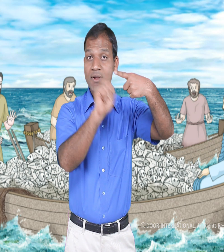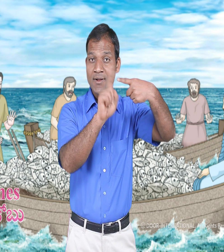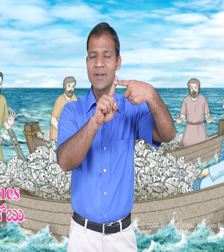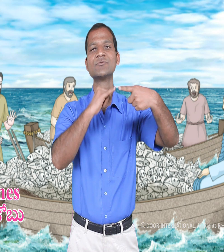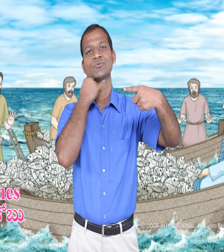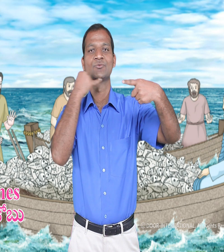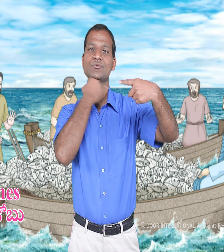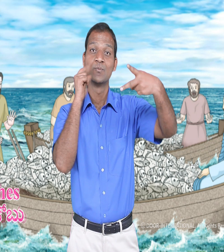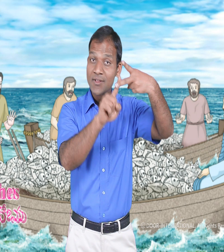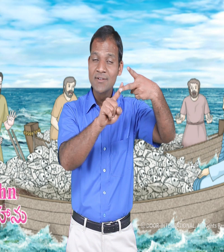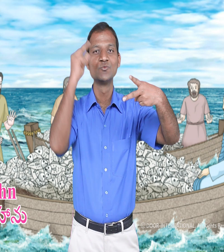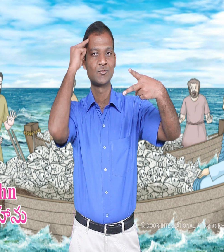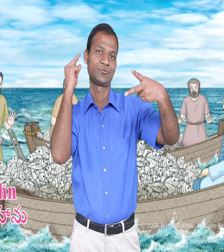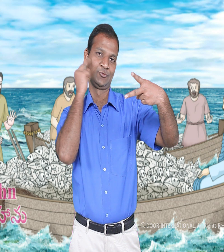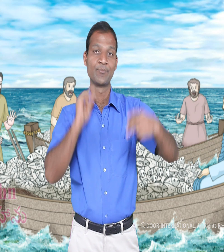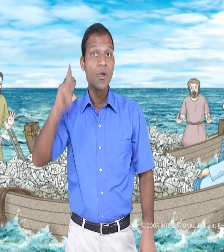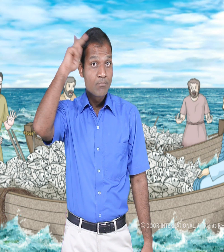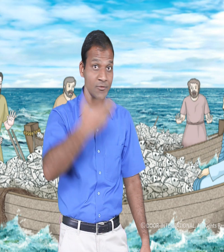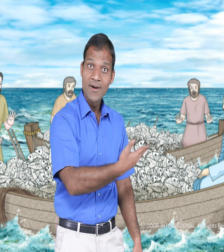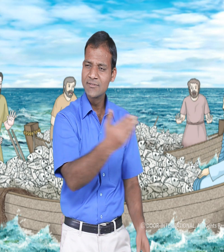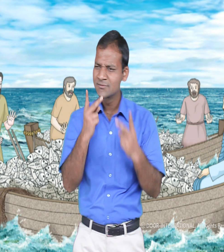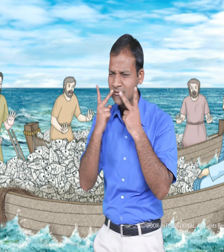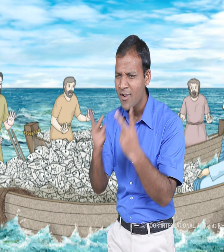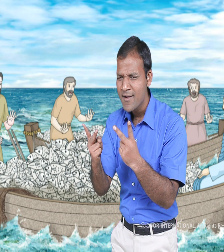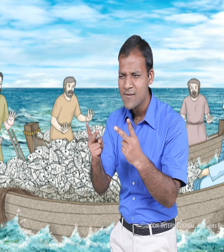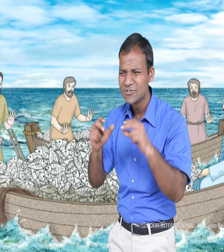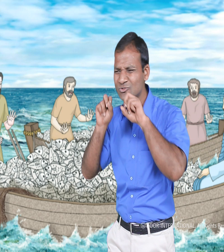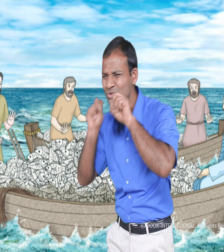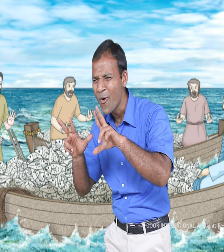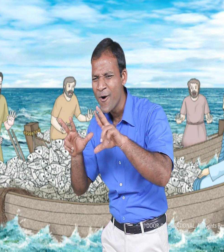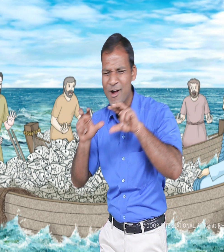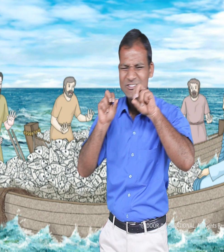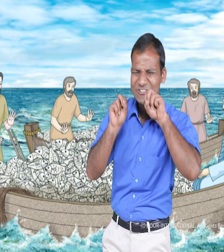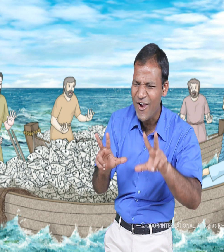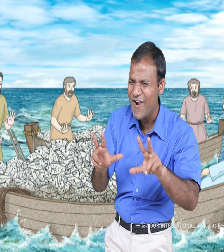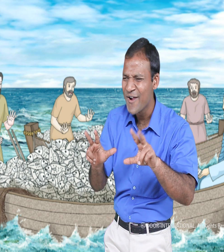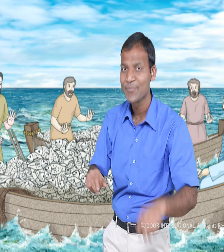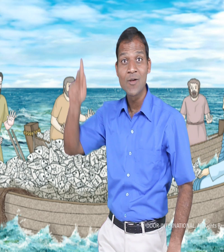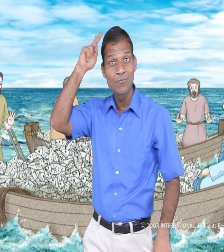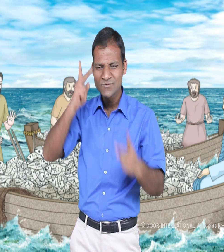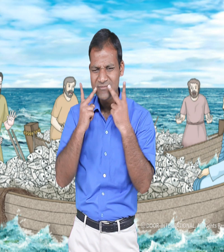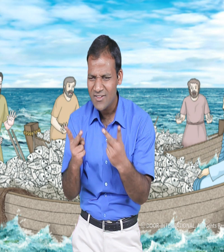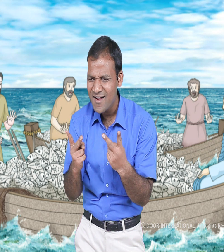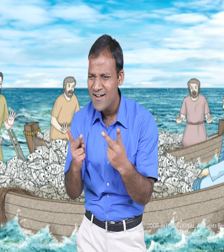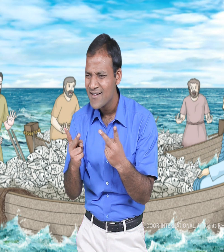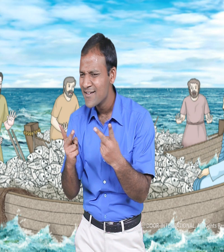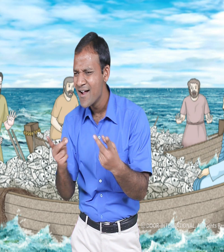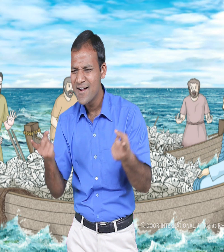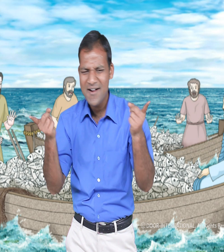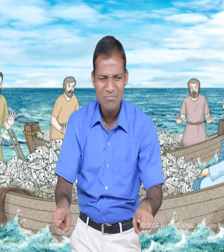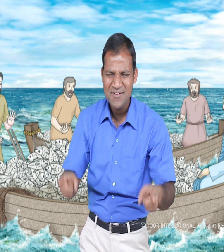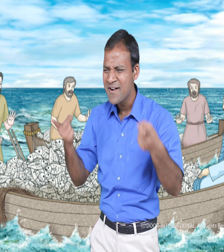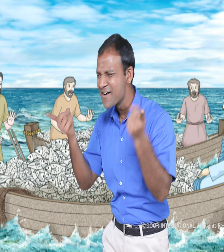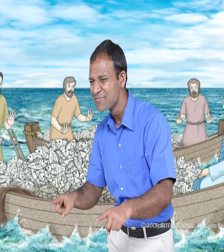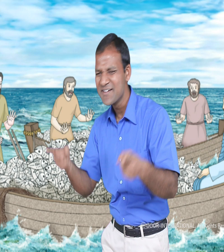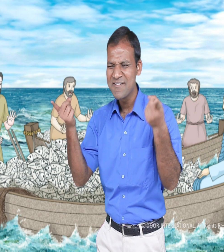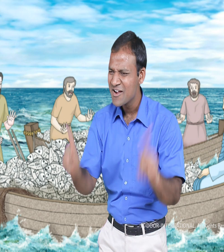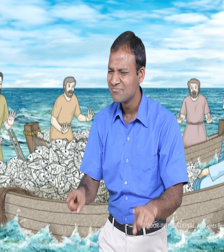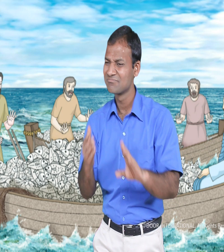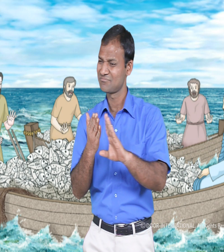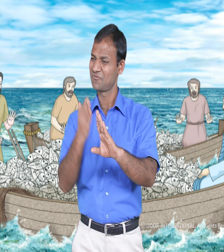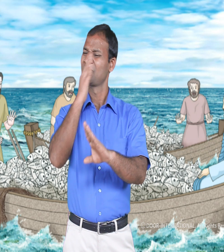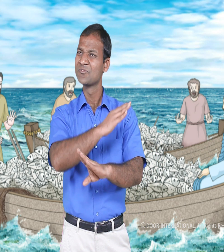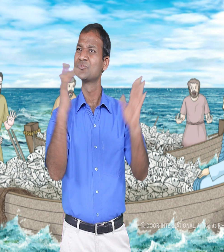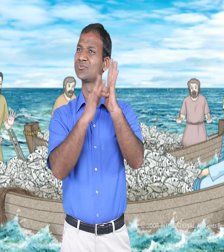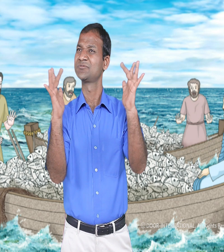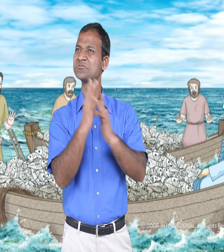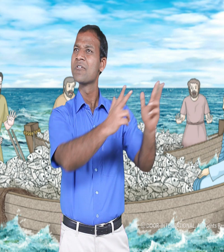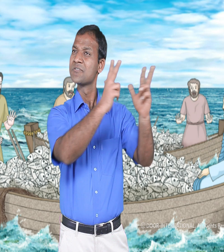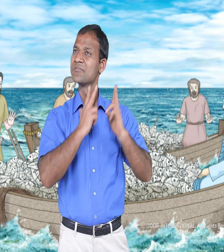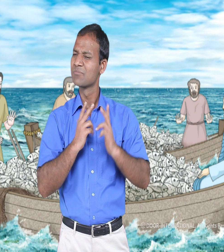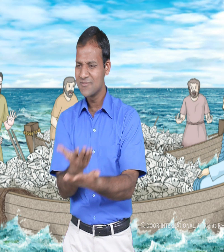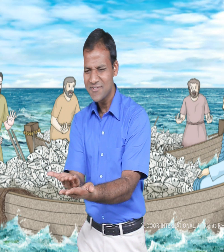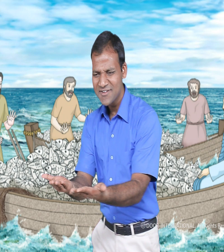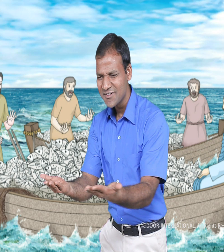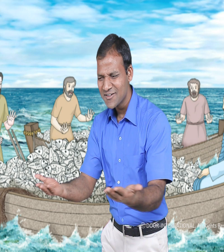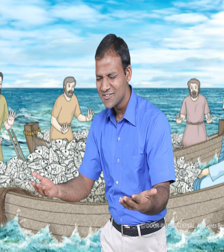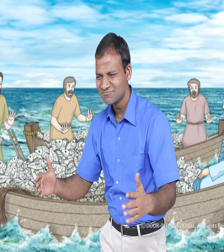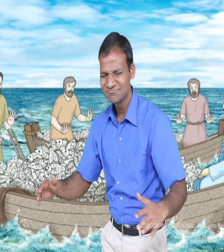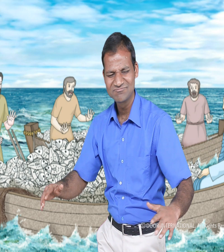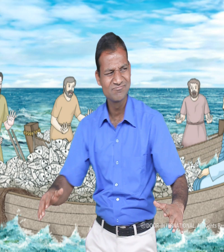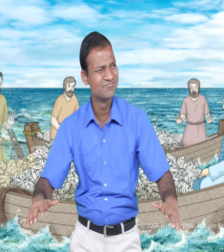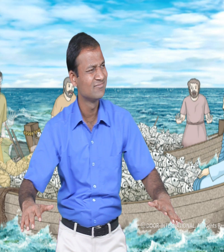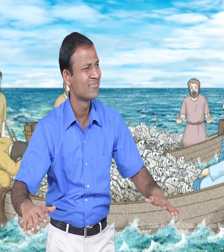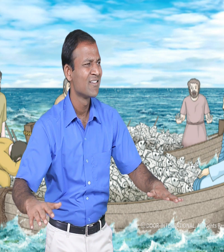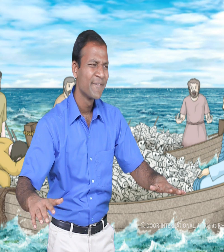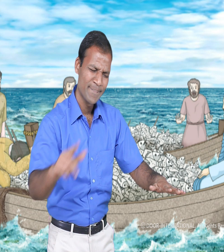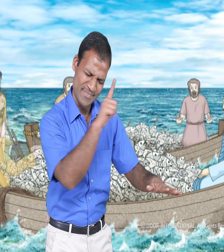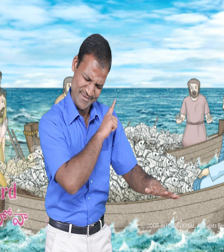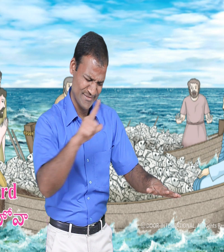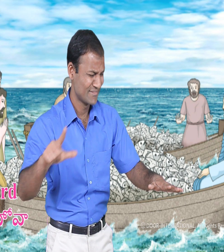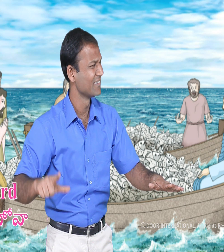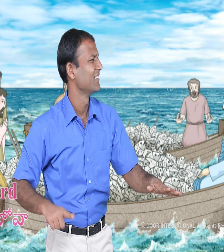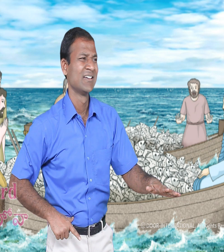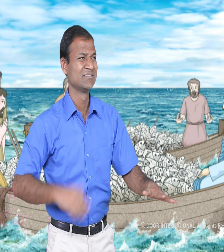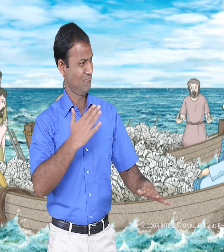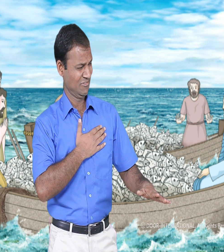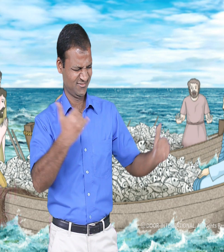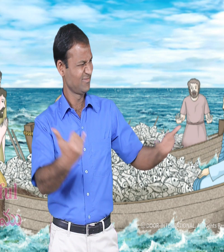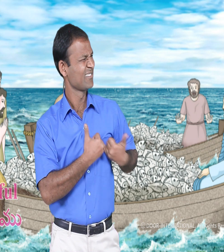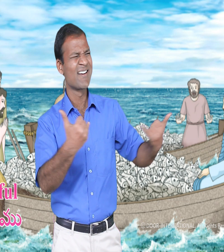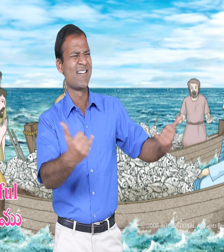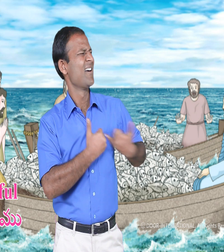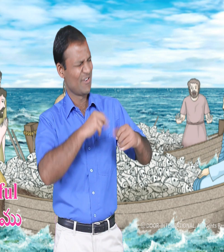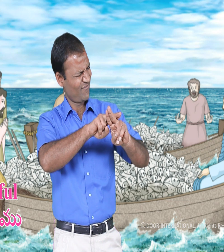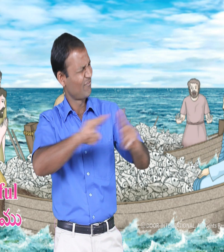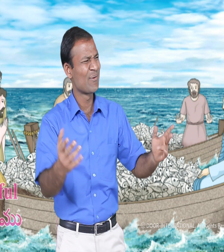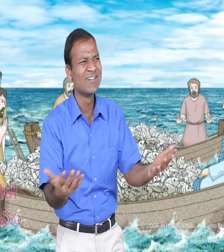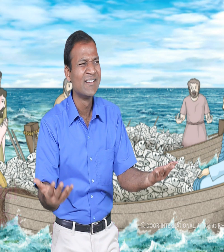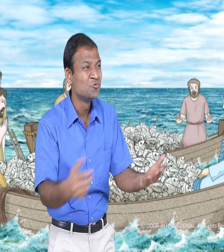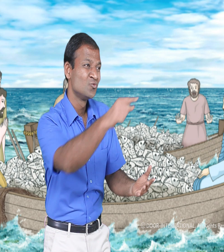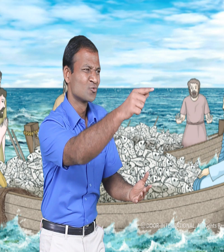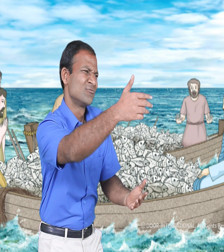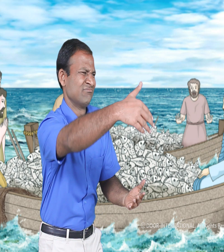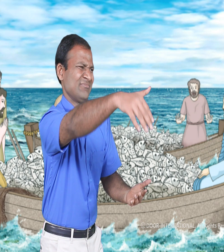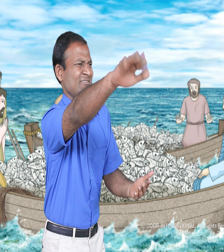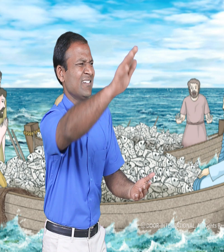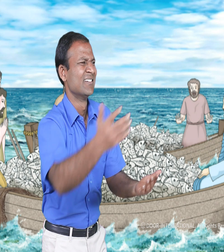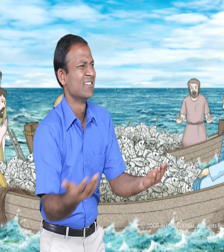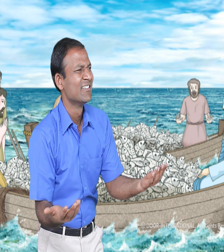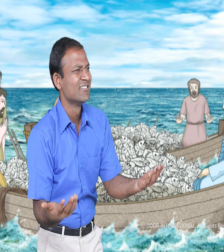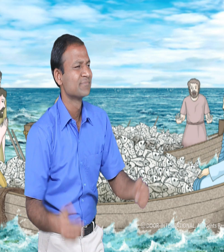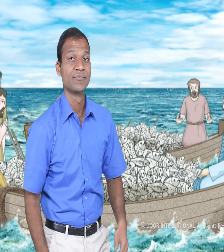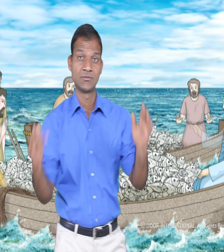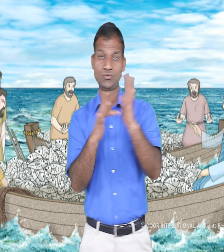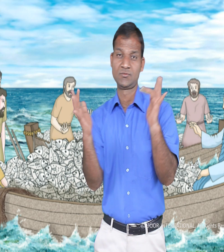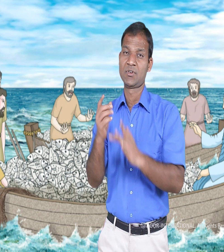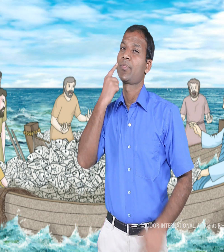For he and his companions were astonished at the catch of fish they had taken, and so were his partners James and John, the sons of Zebedee.